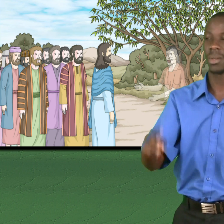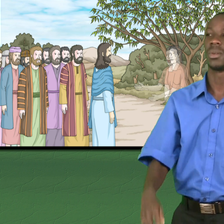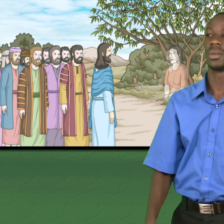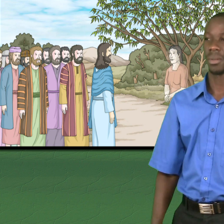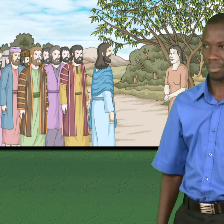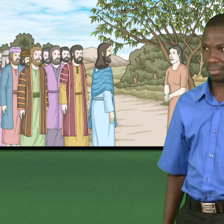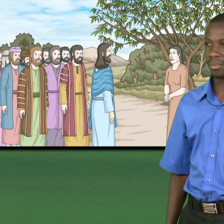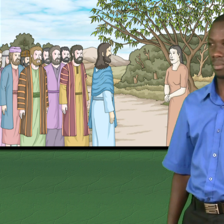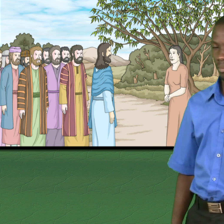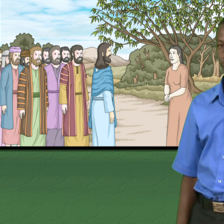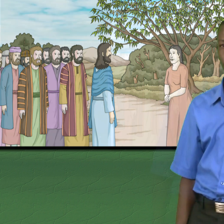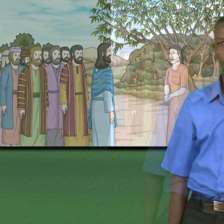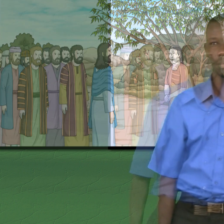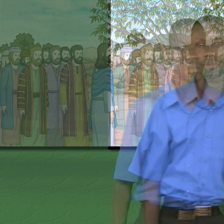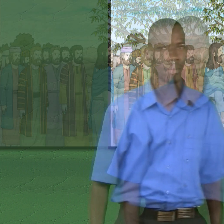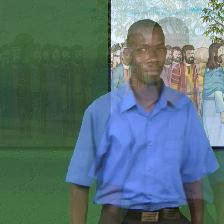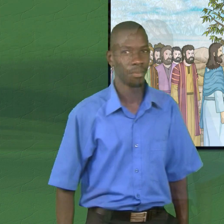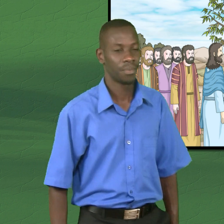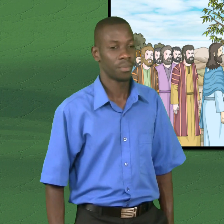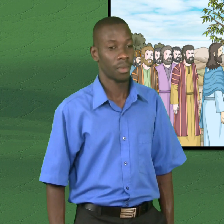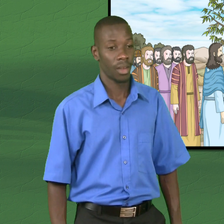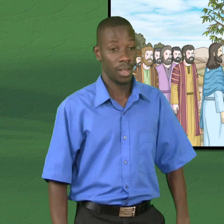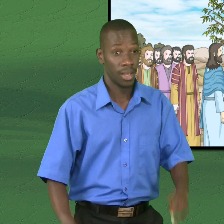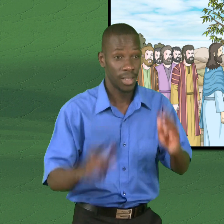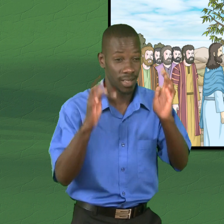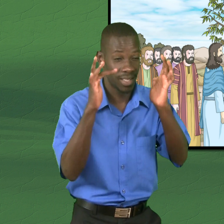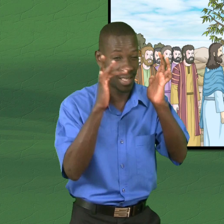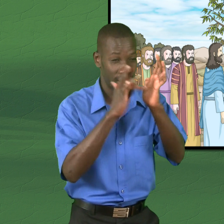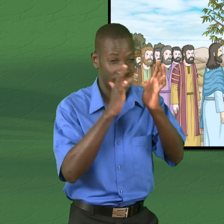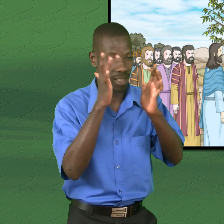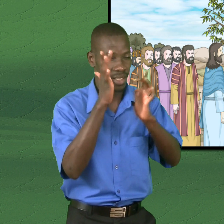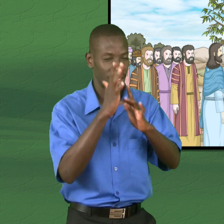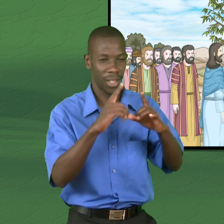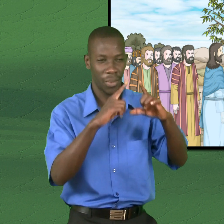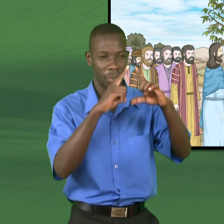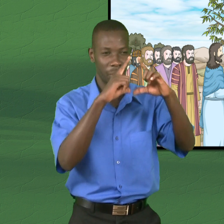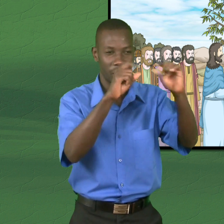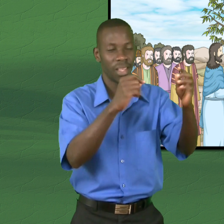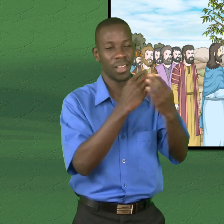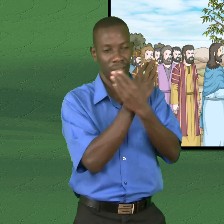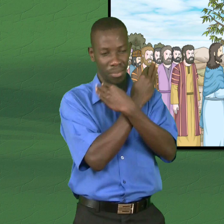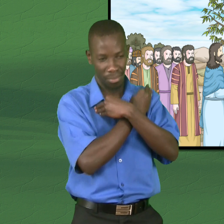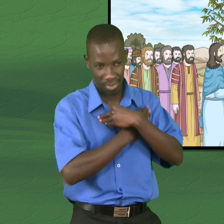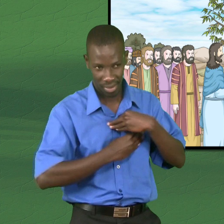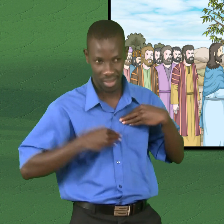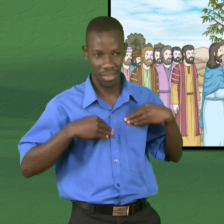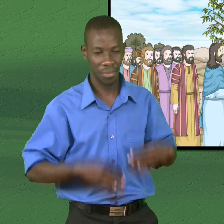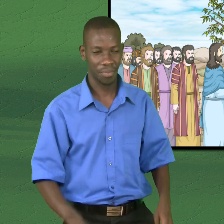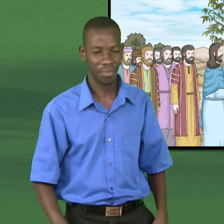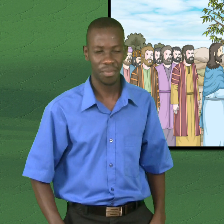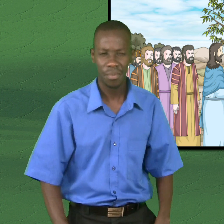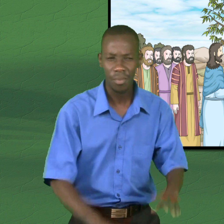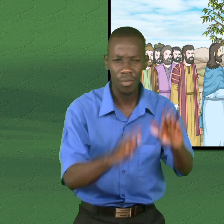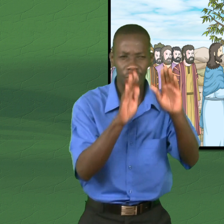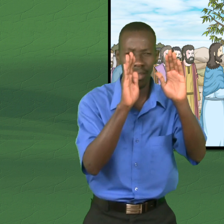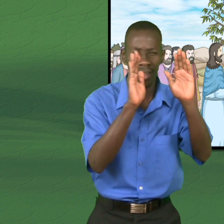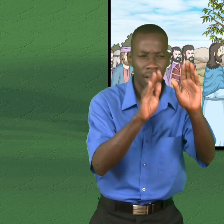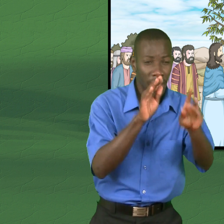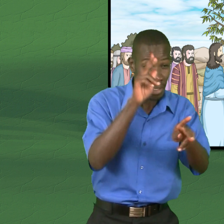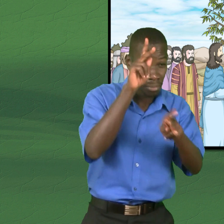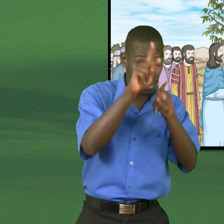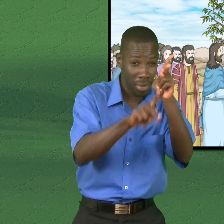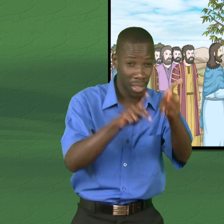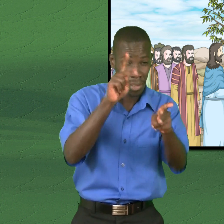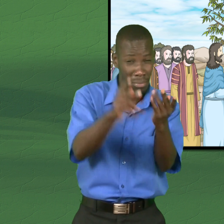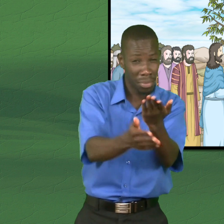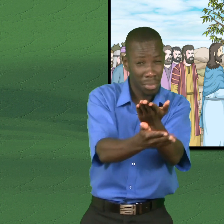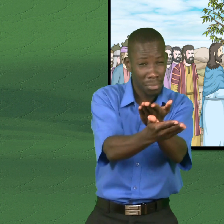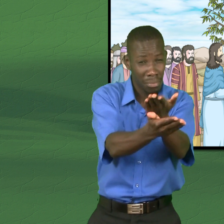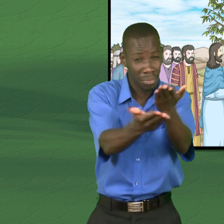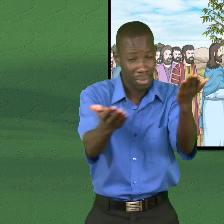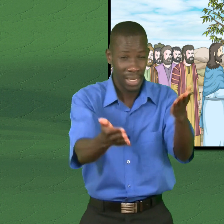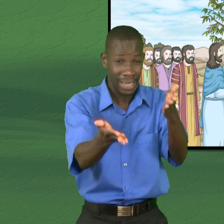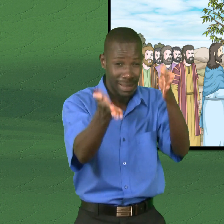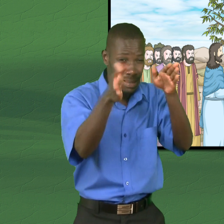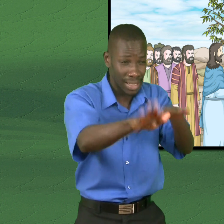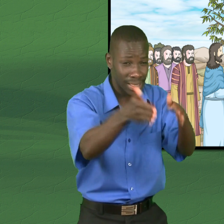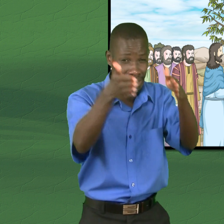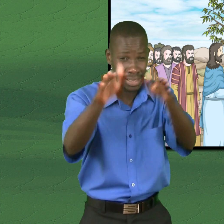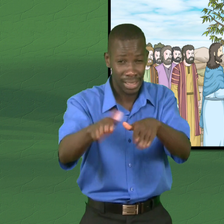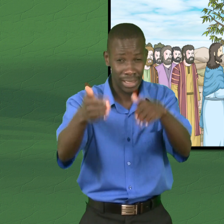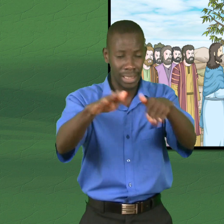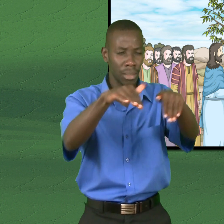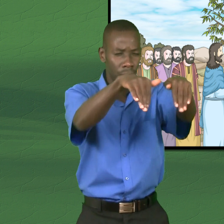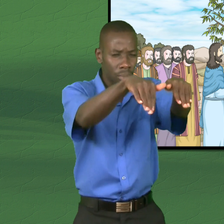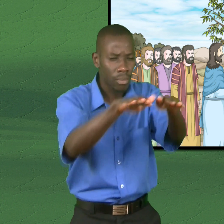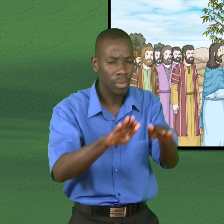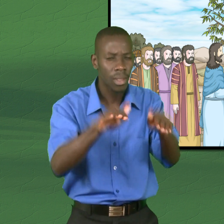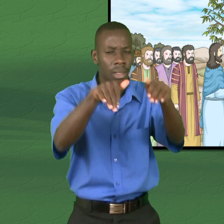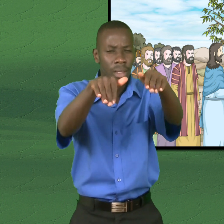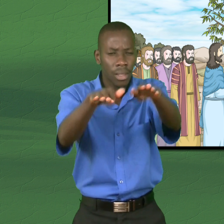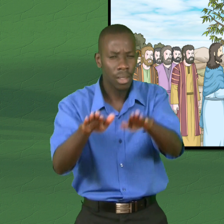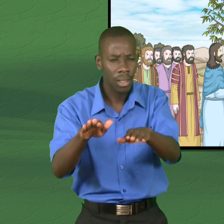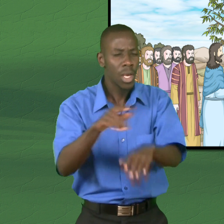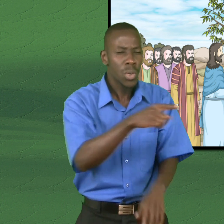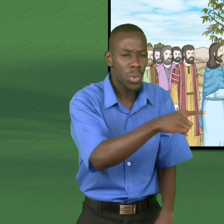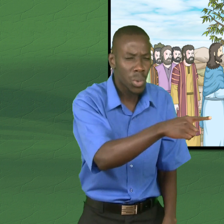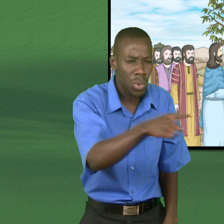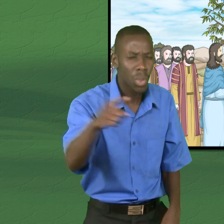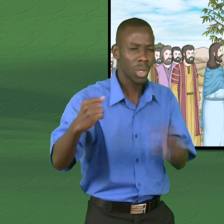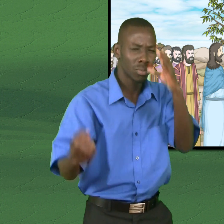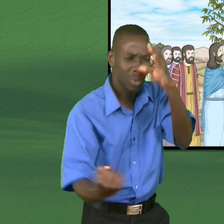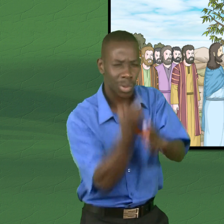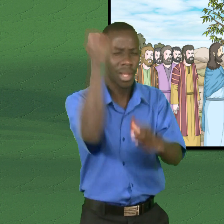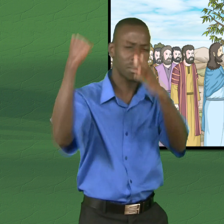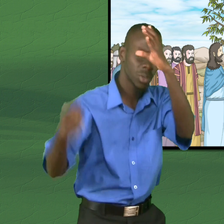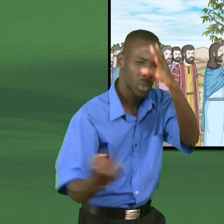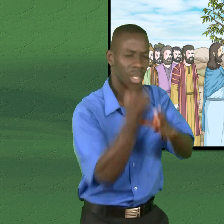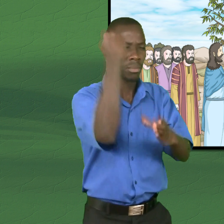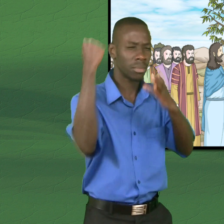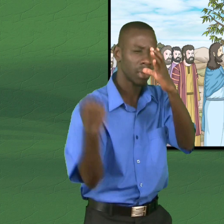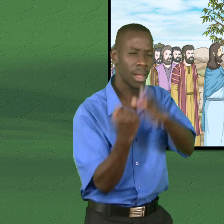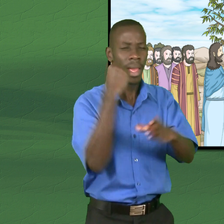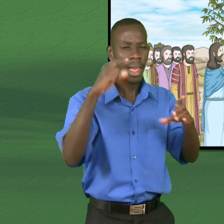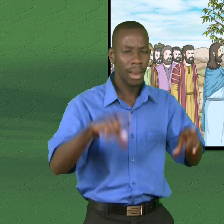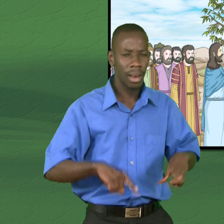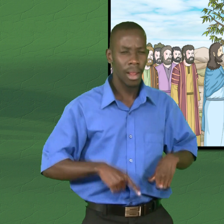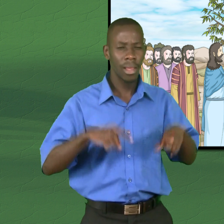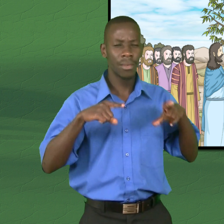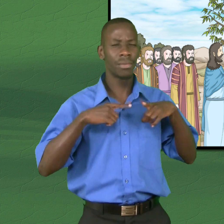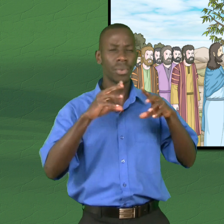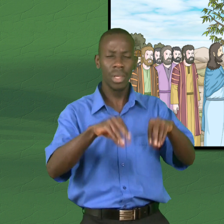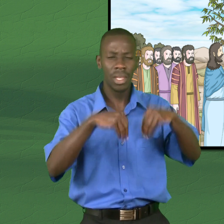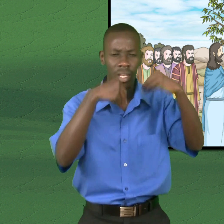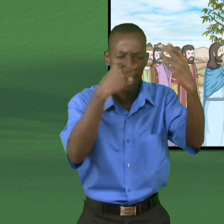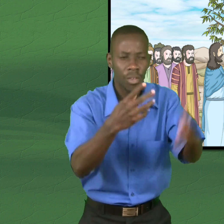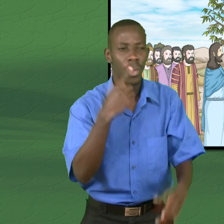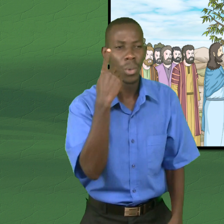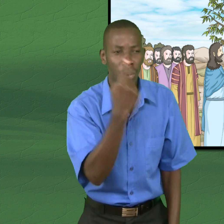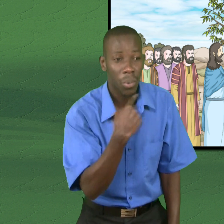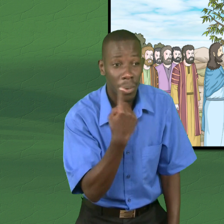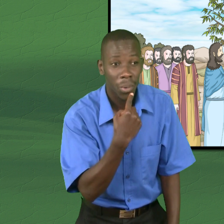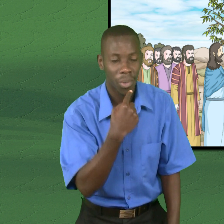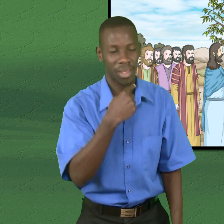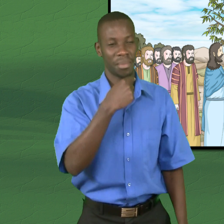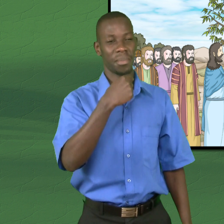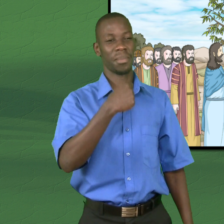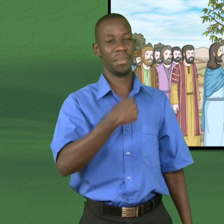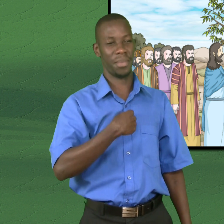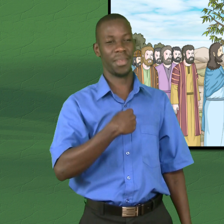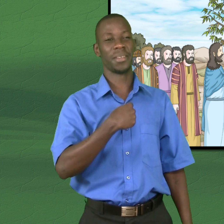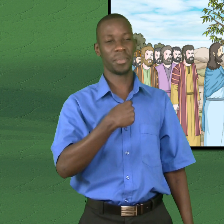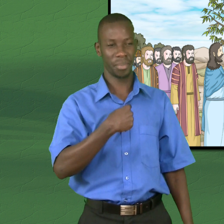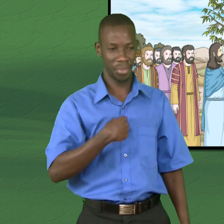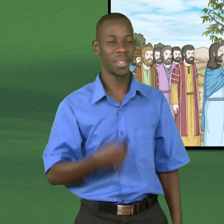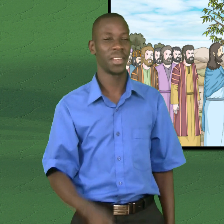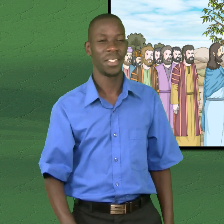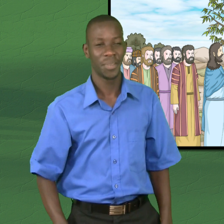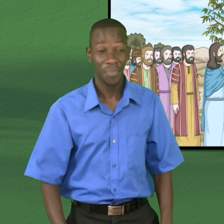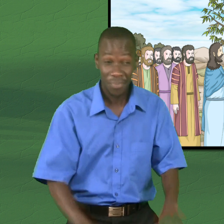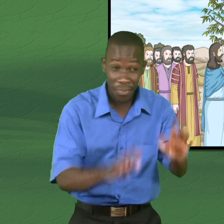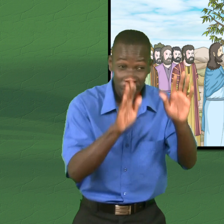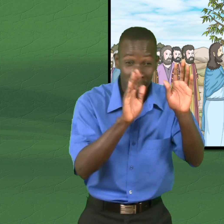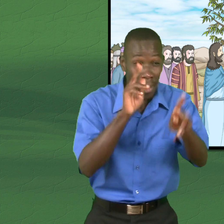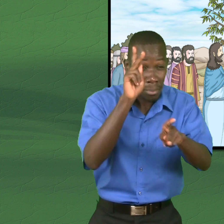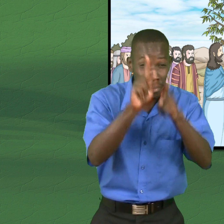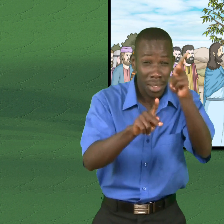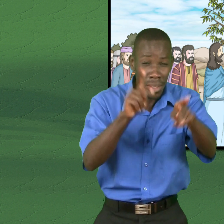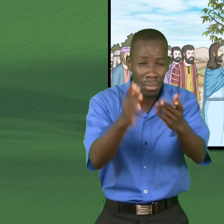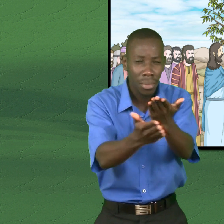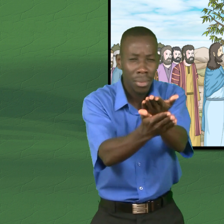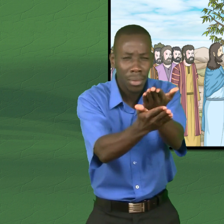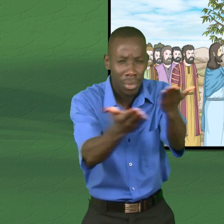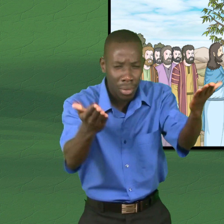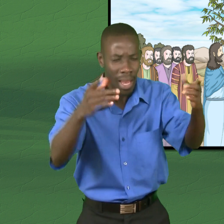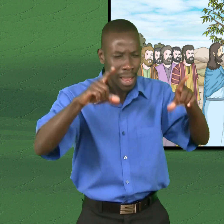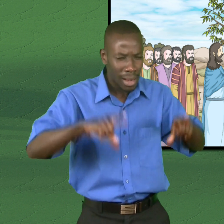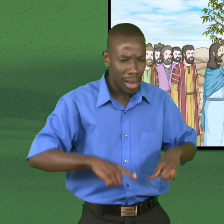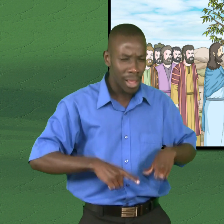Jesus said to her, “I am the resurrection and the life.